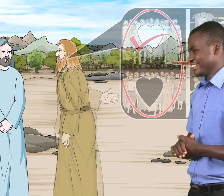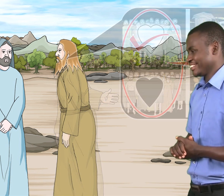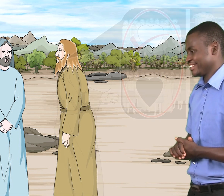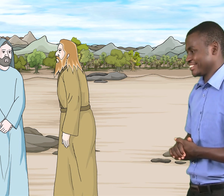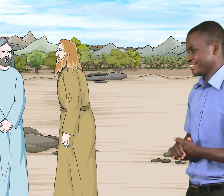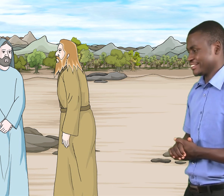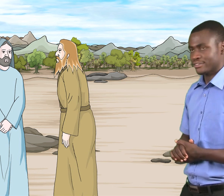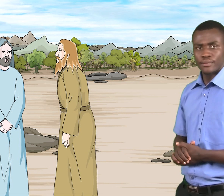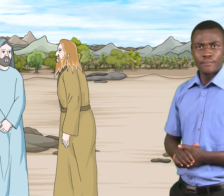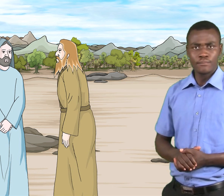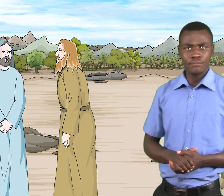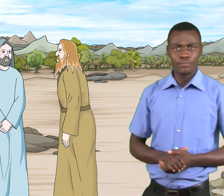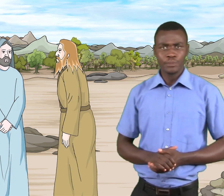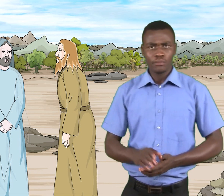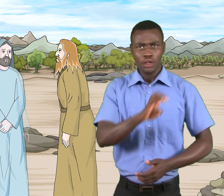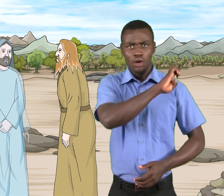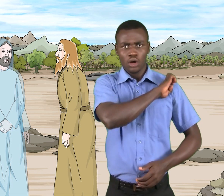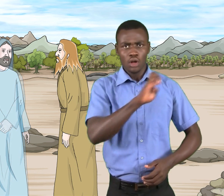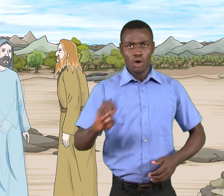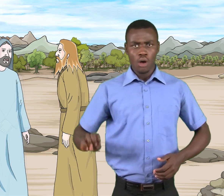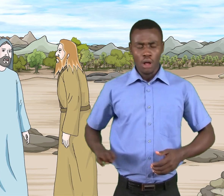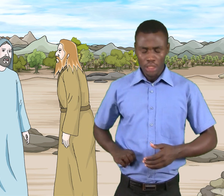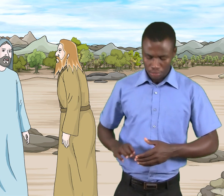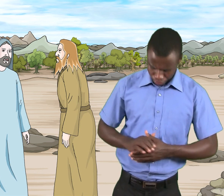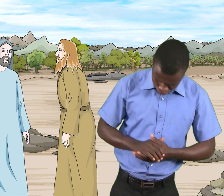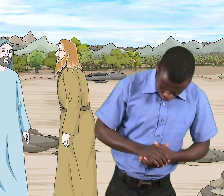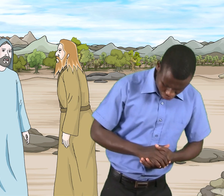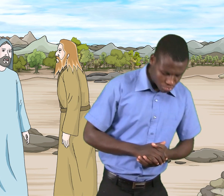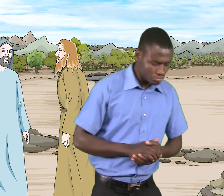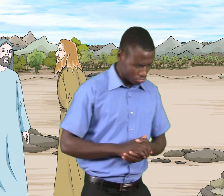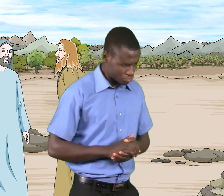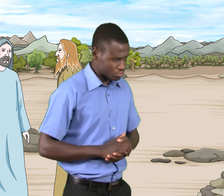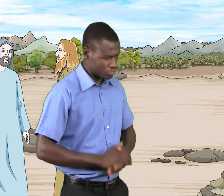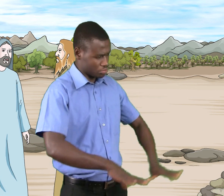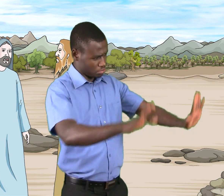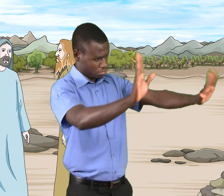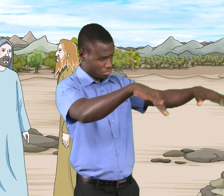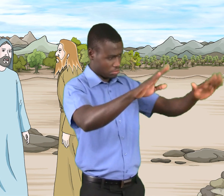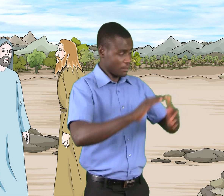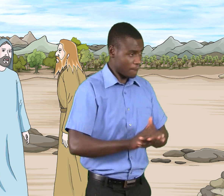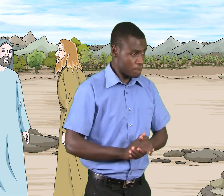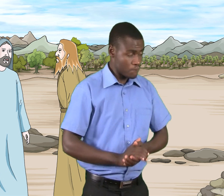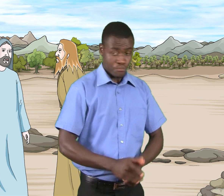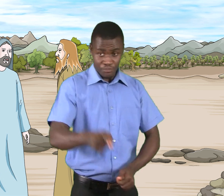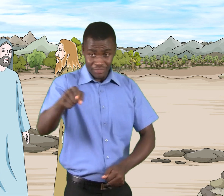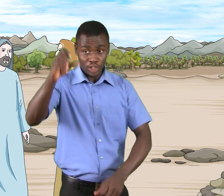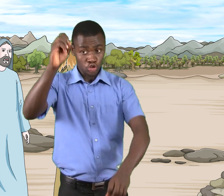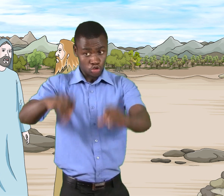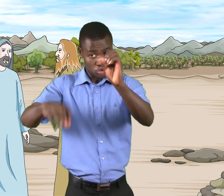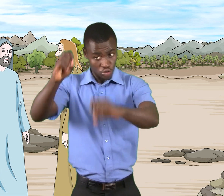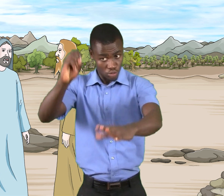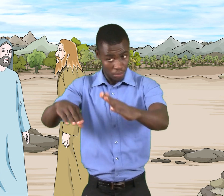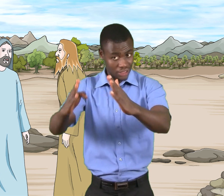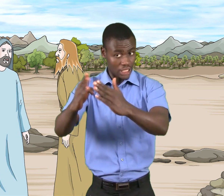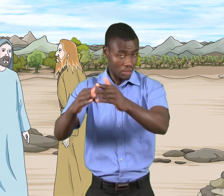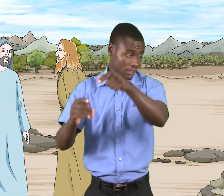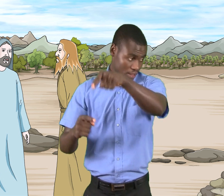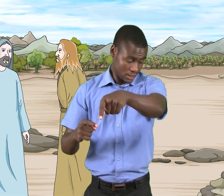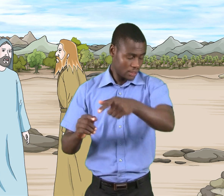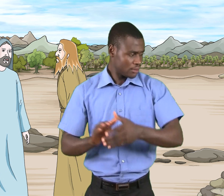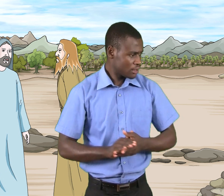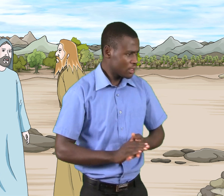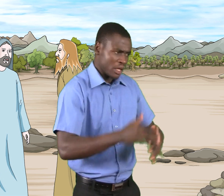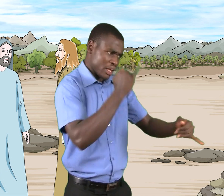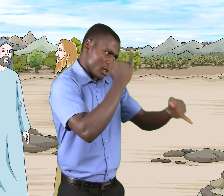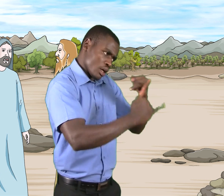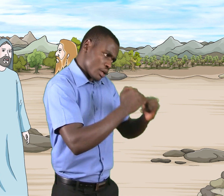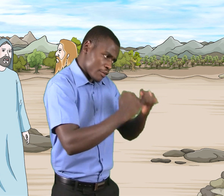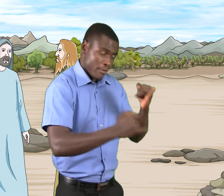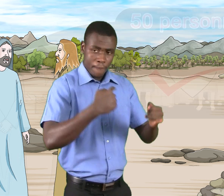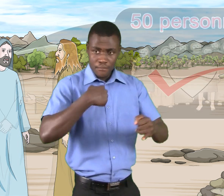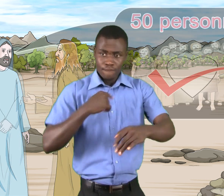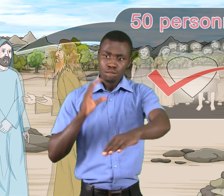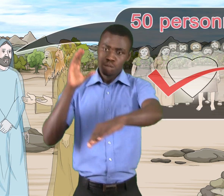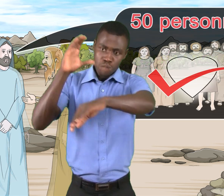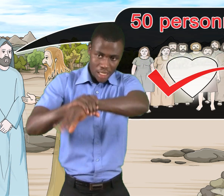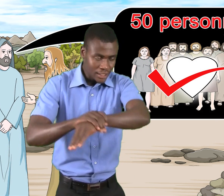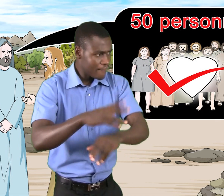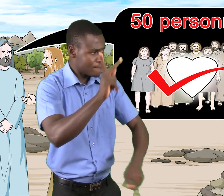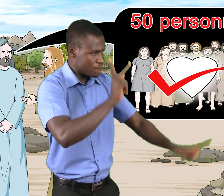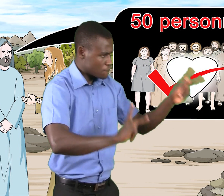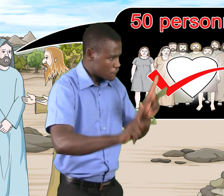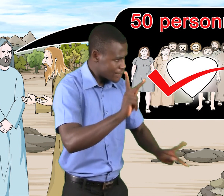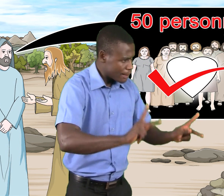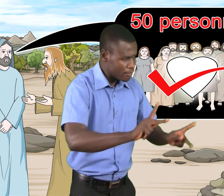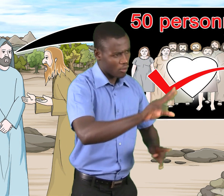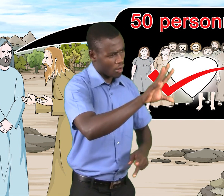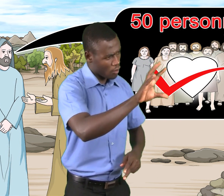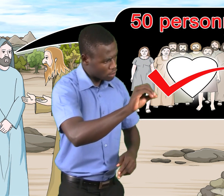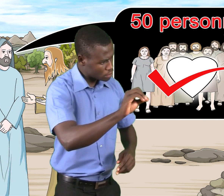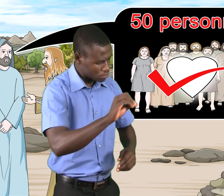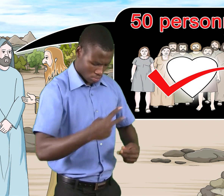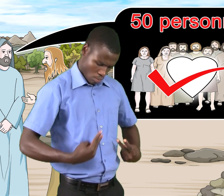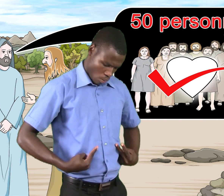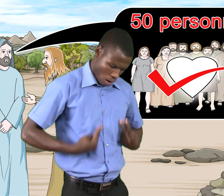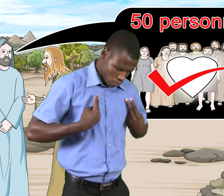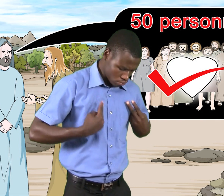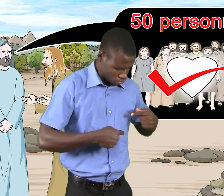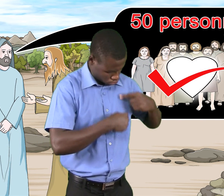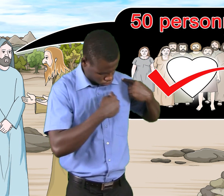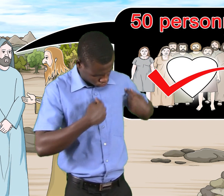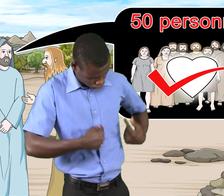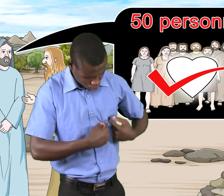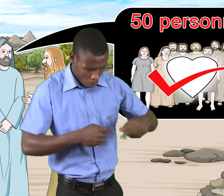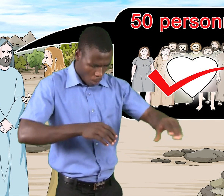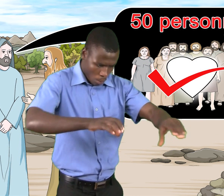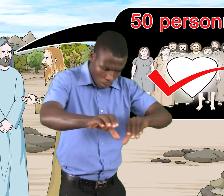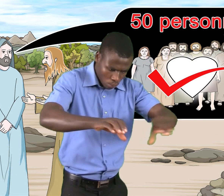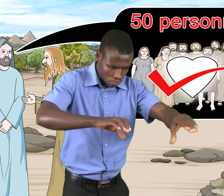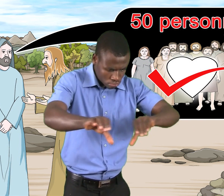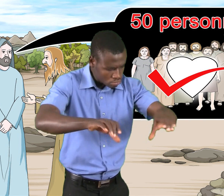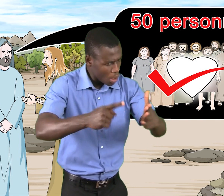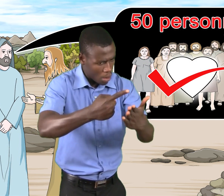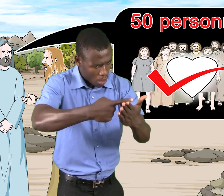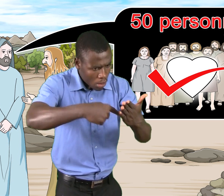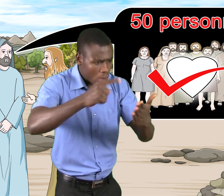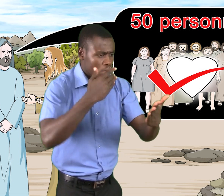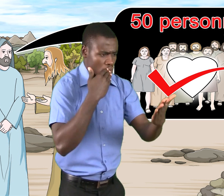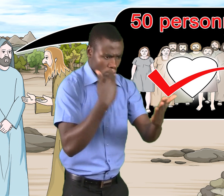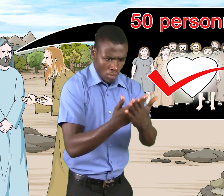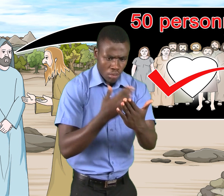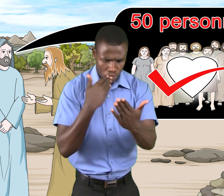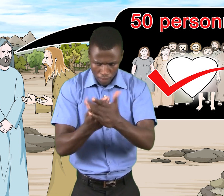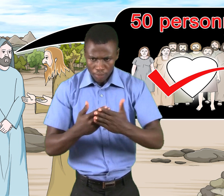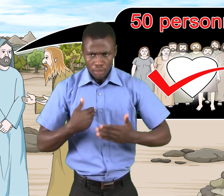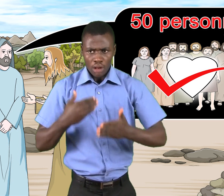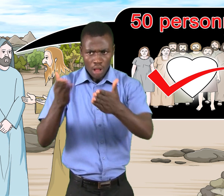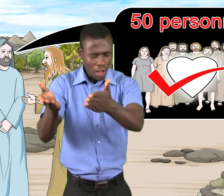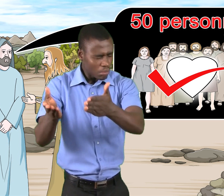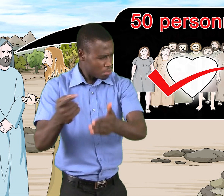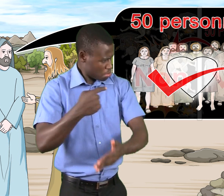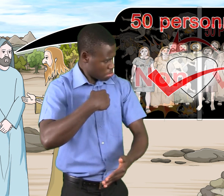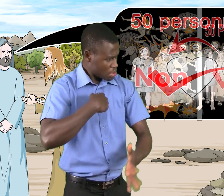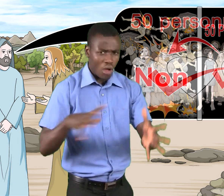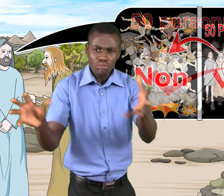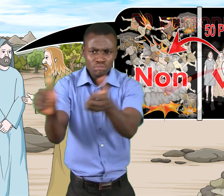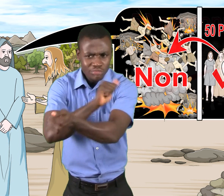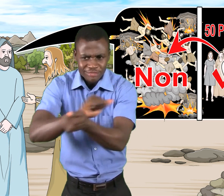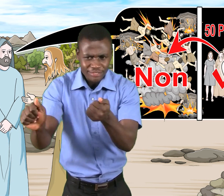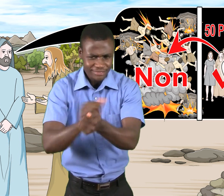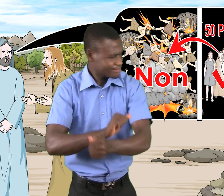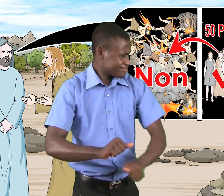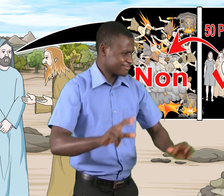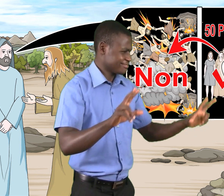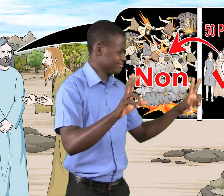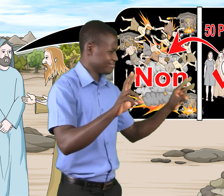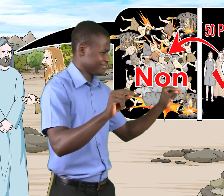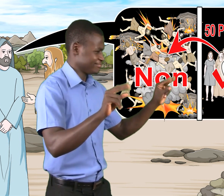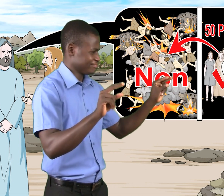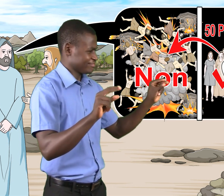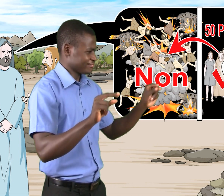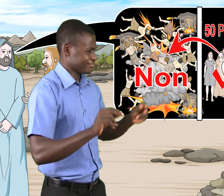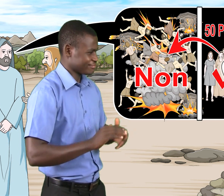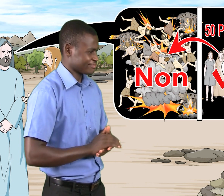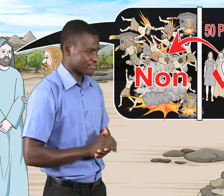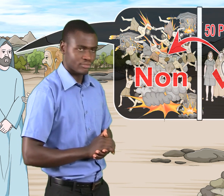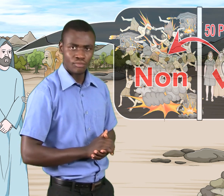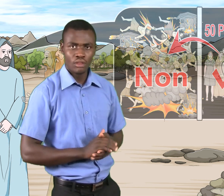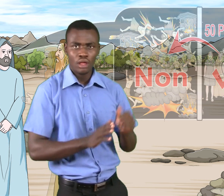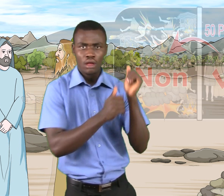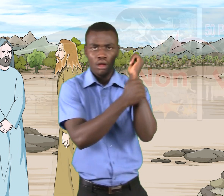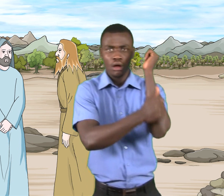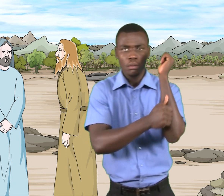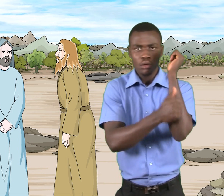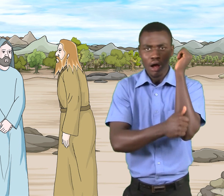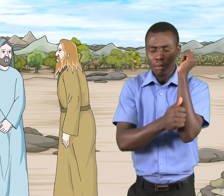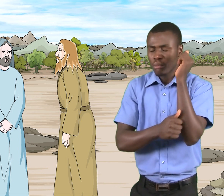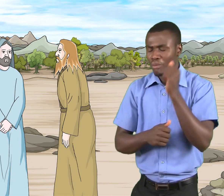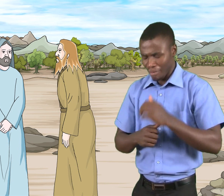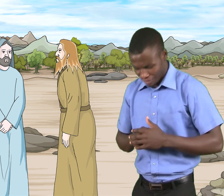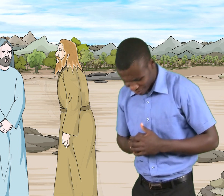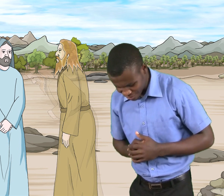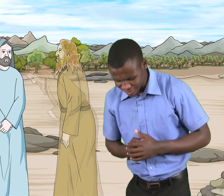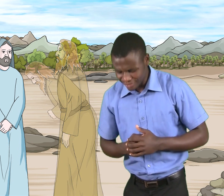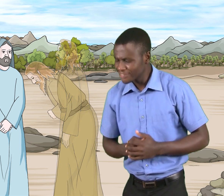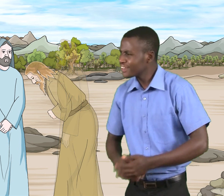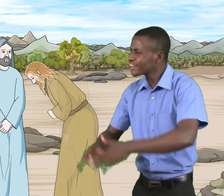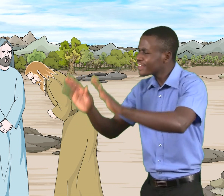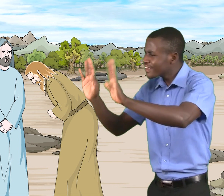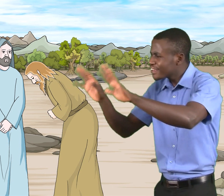So the LORD replied, “If I find fifty righteous ones within the city of Sodom, on their account I will spare the whole place.”